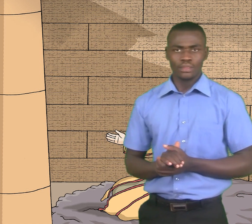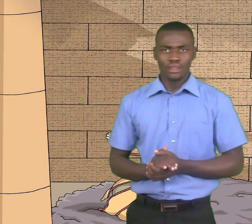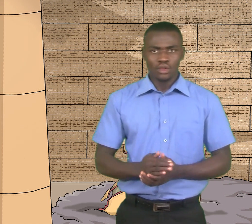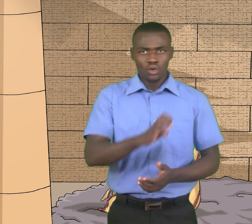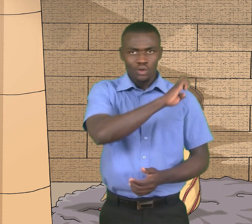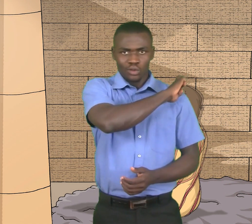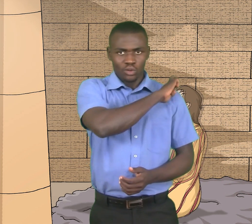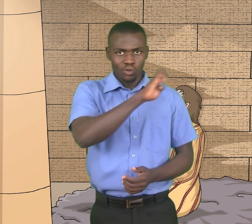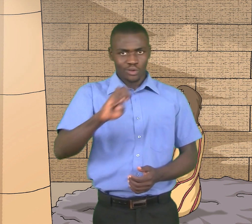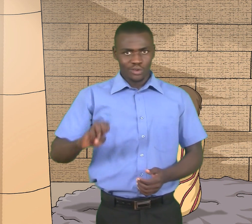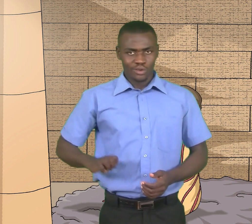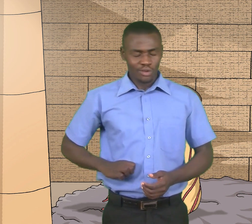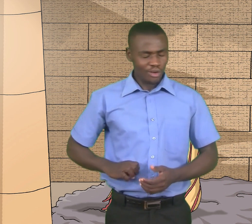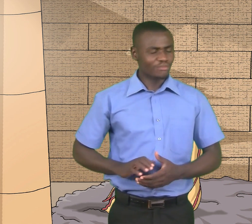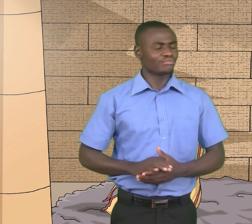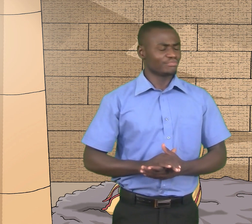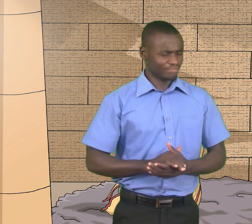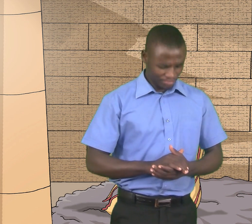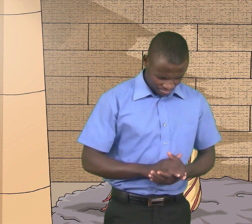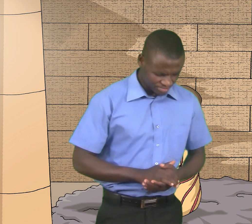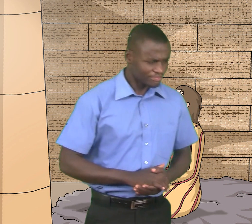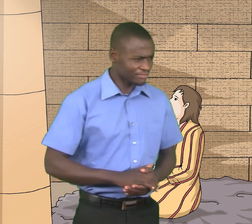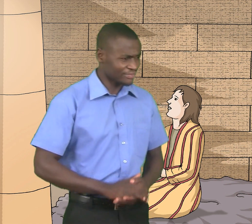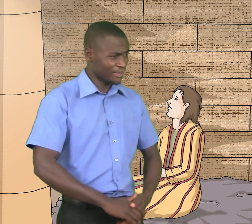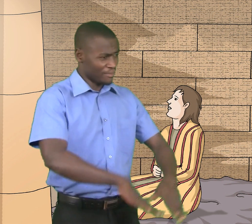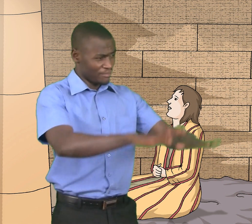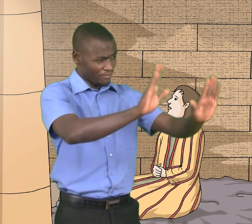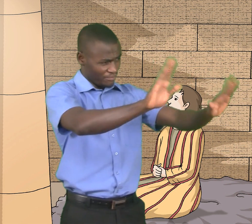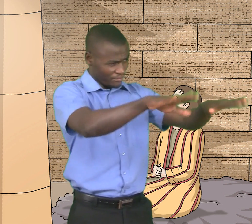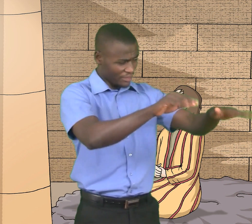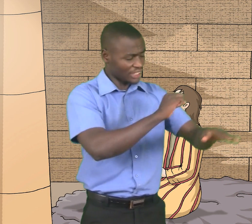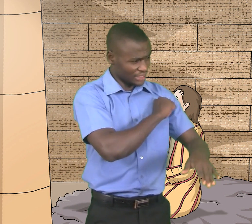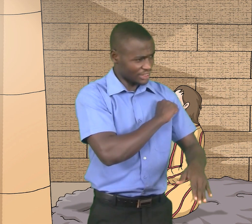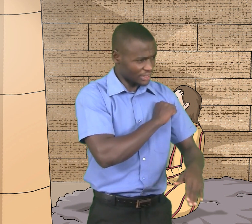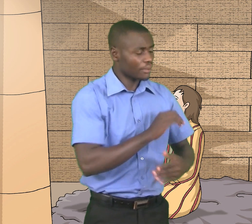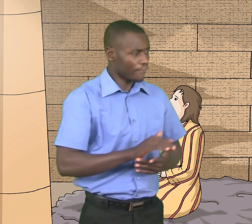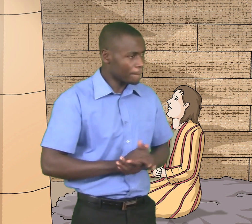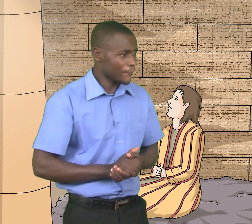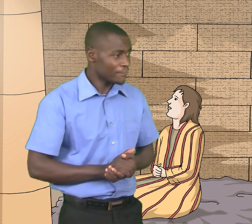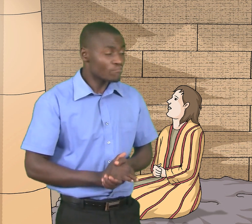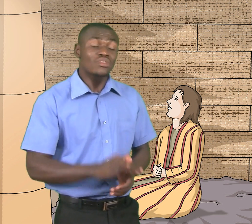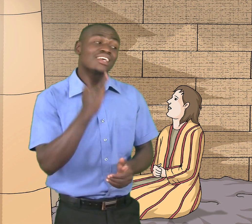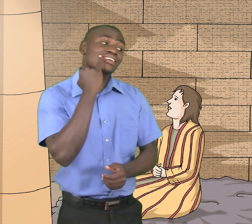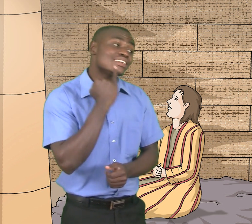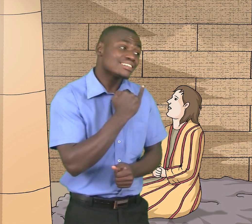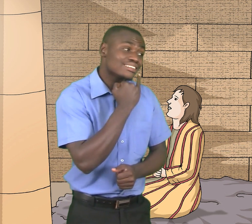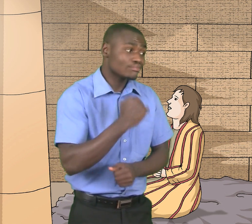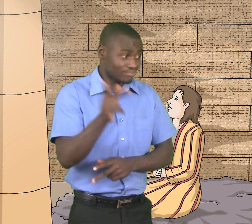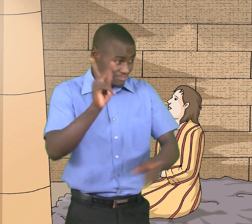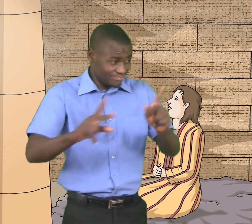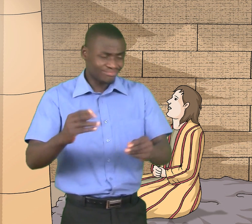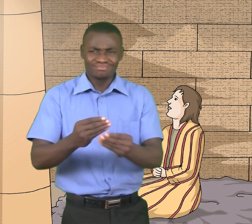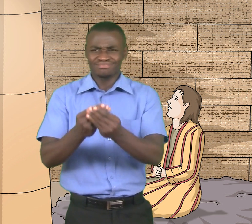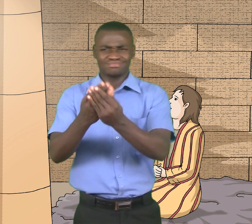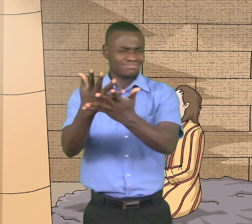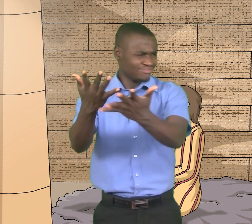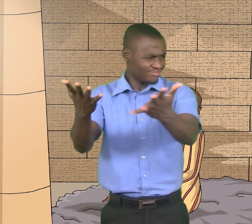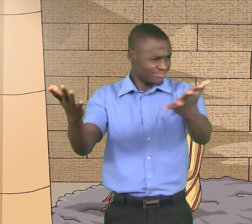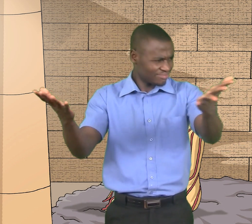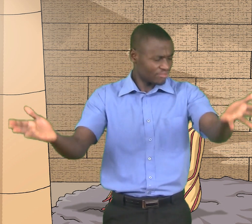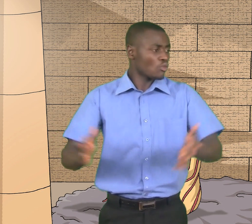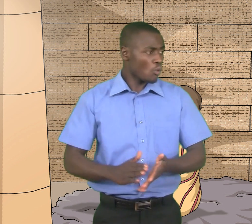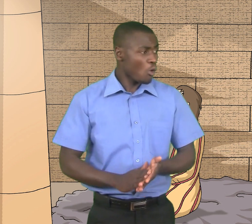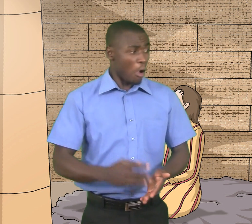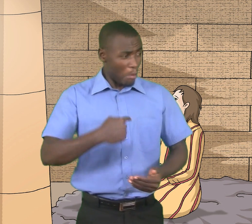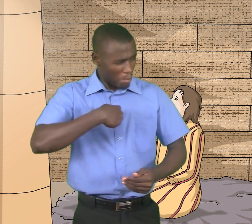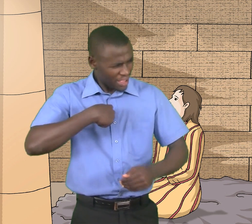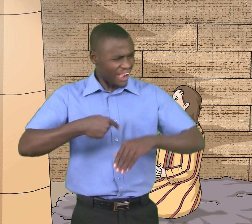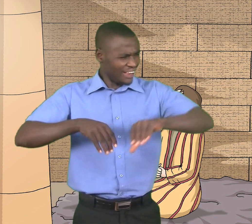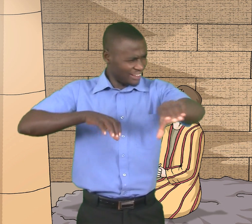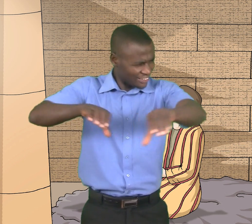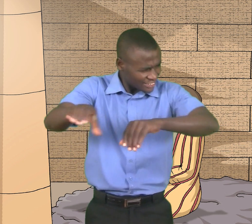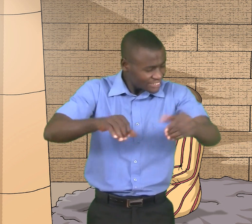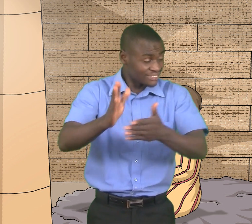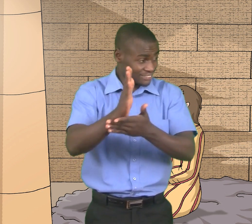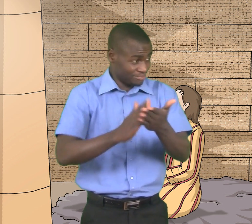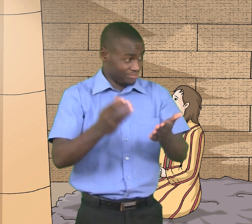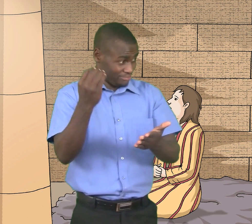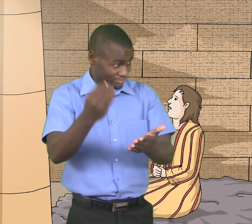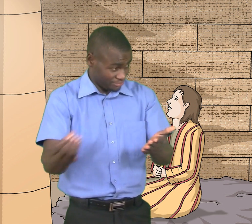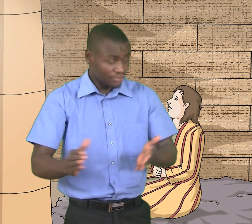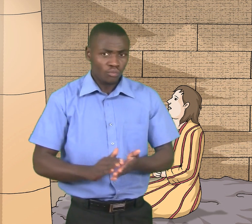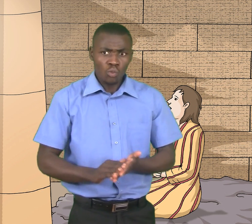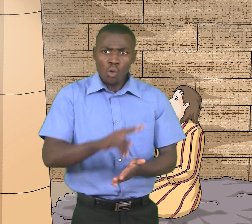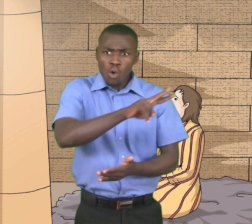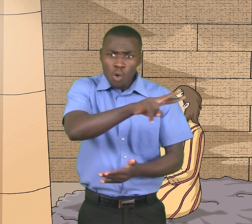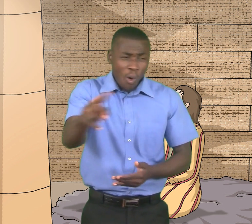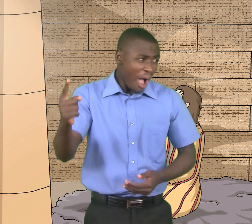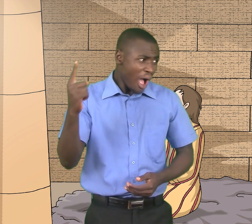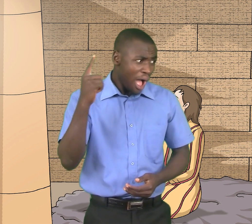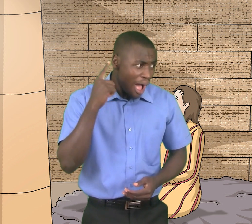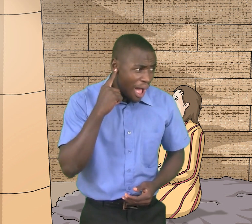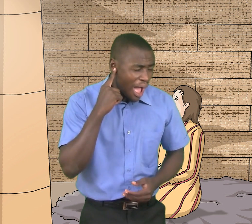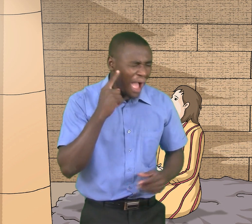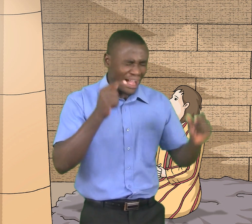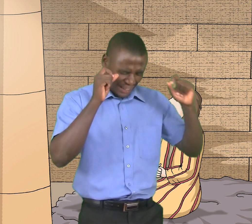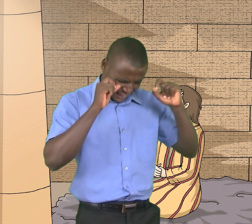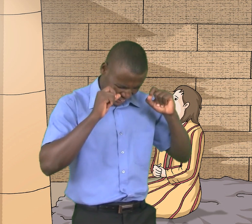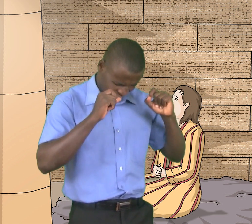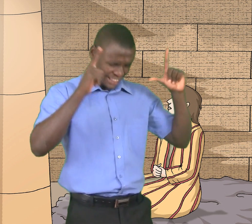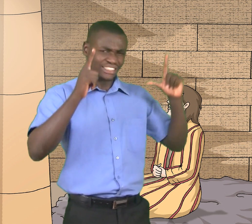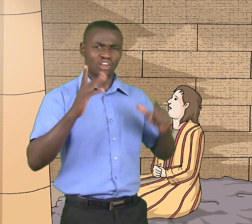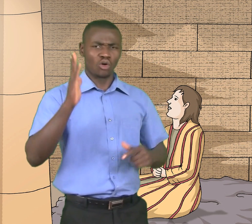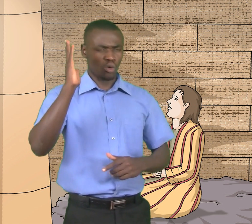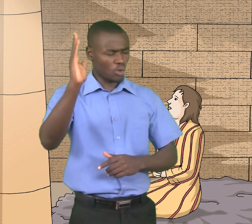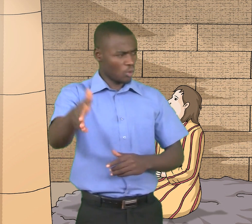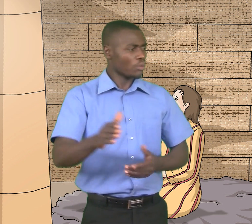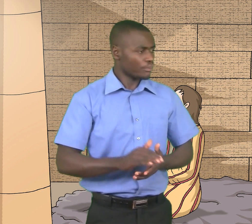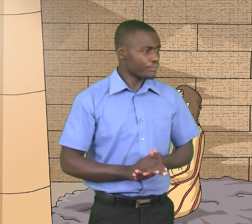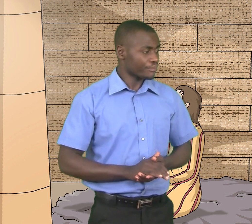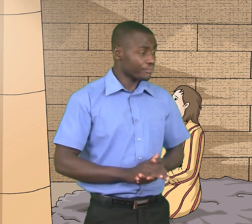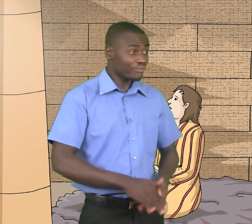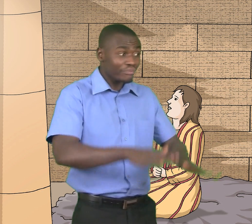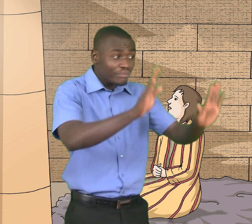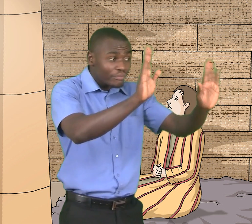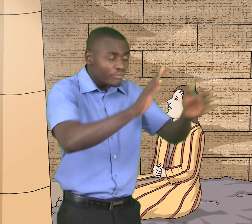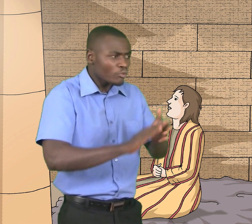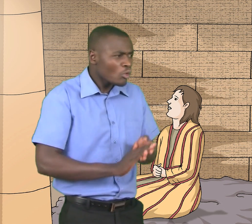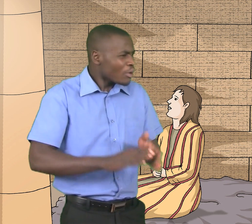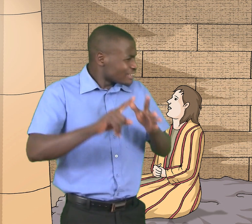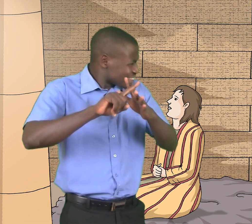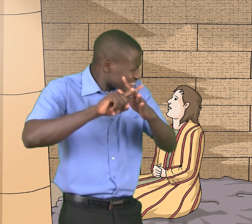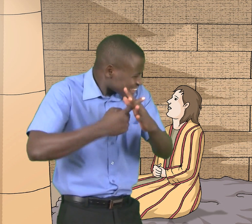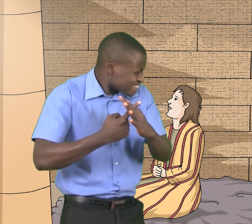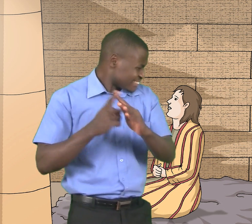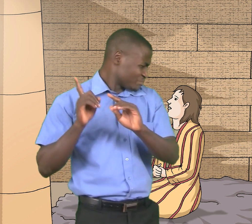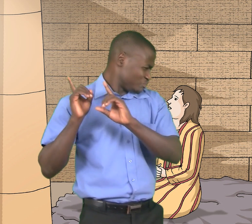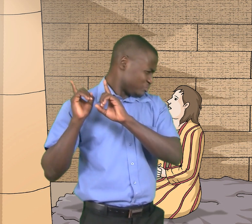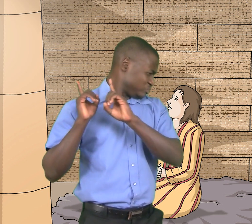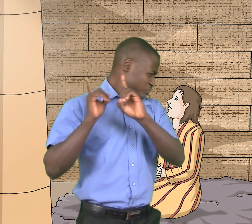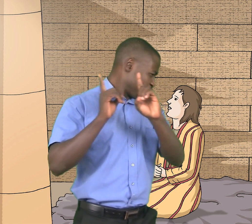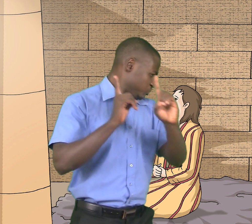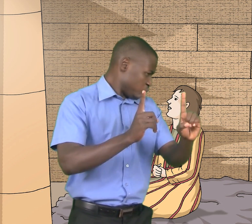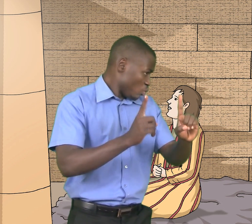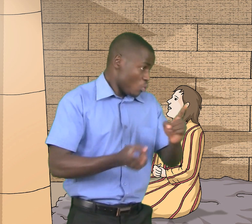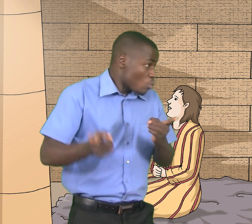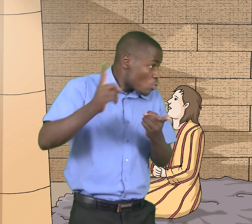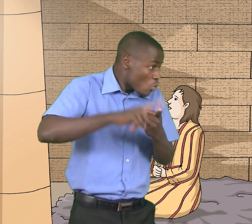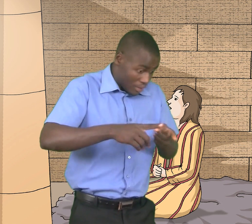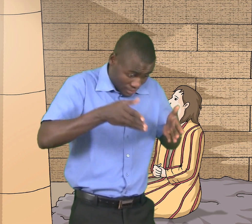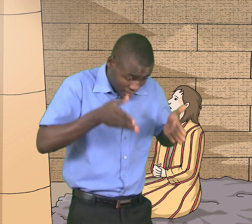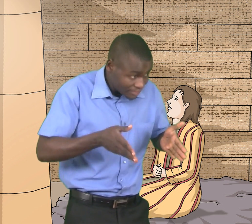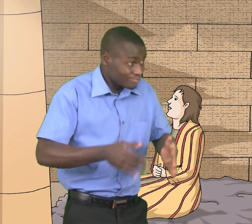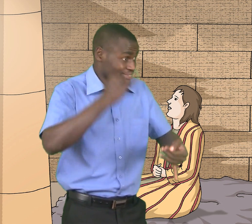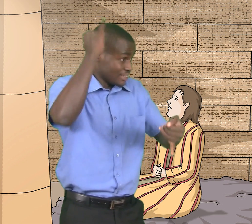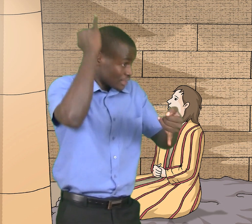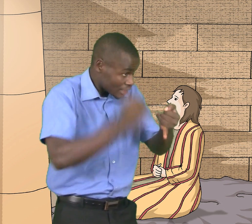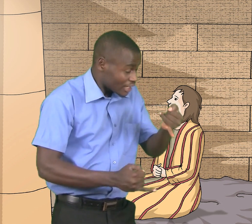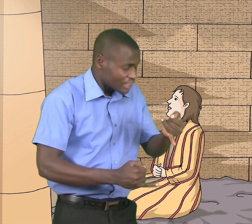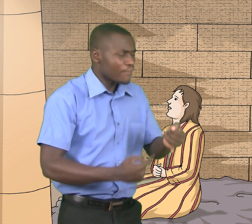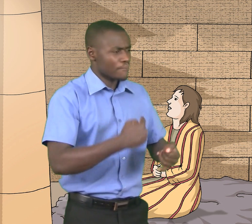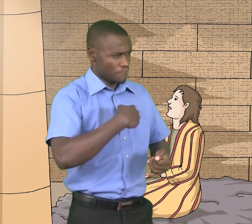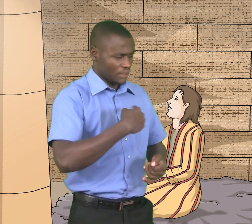Then the LORD came and stood there, calling as before, “Samuel! Samuel!” And Samuel answered, “Speak, for Your servant is listening.”